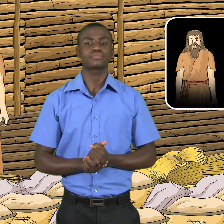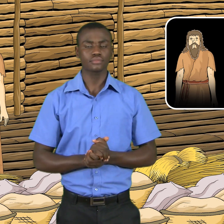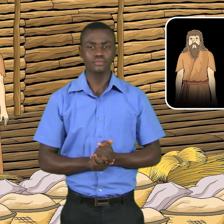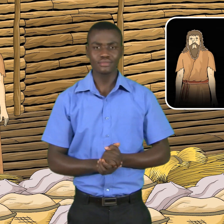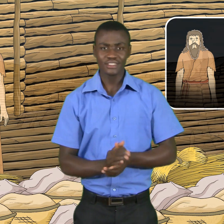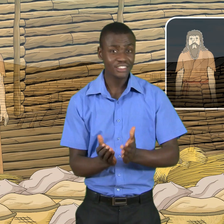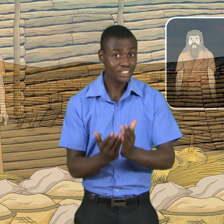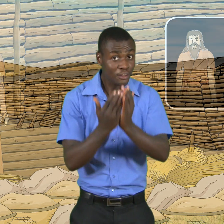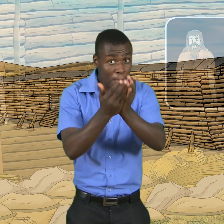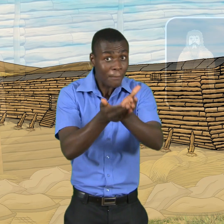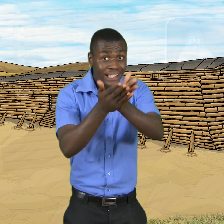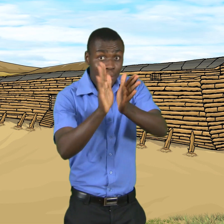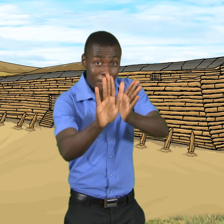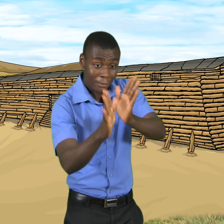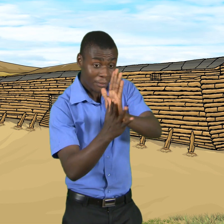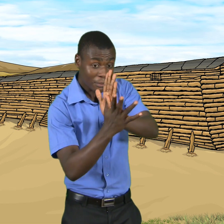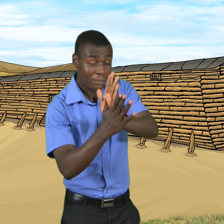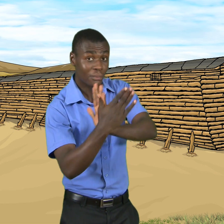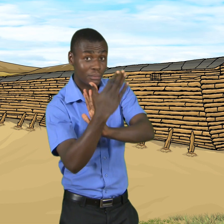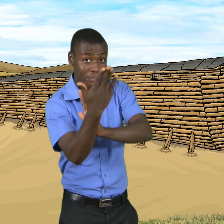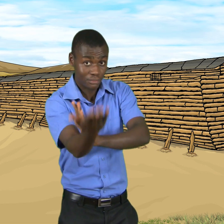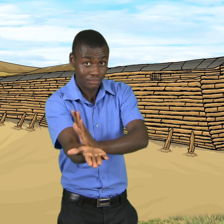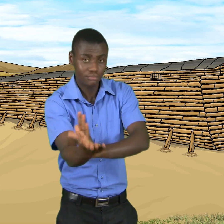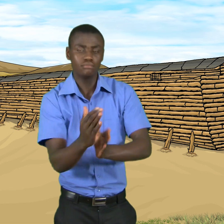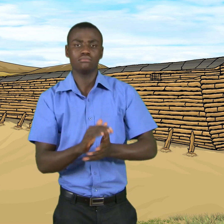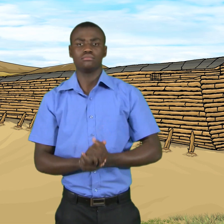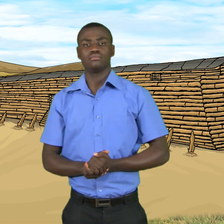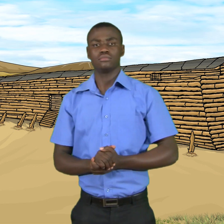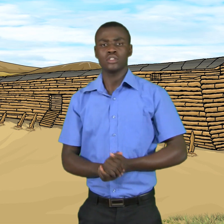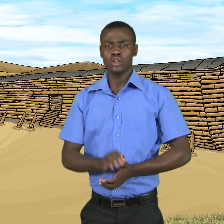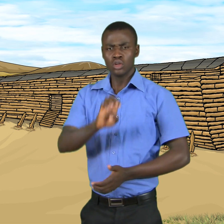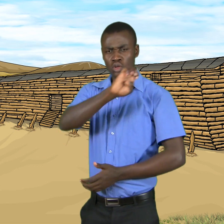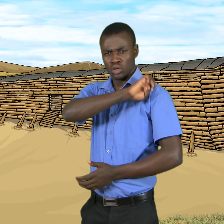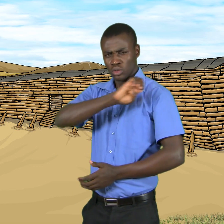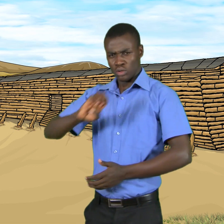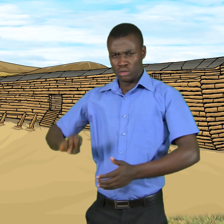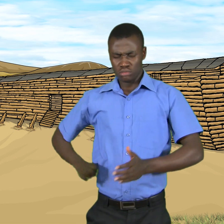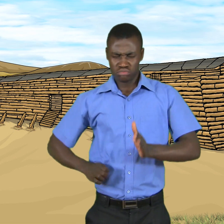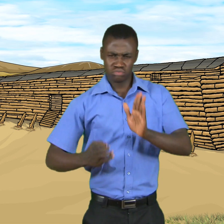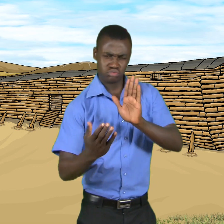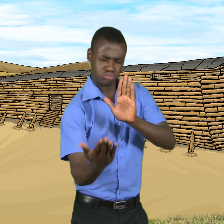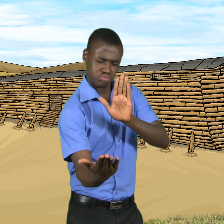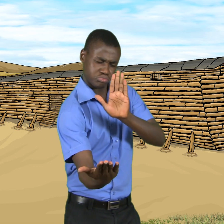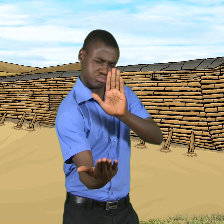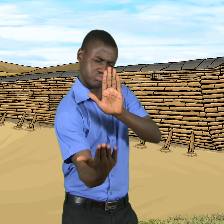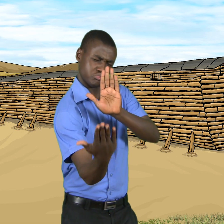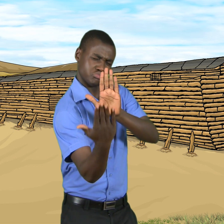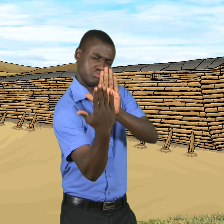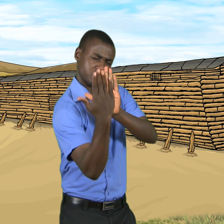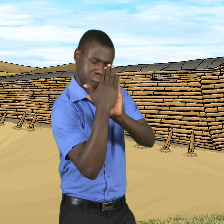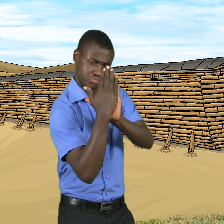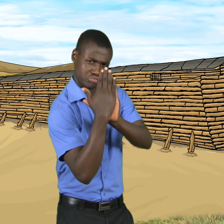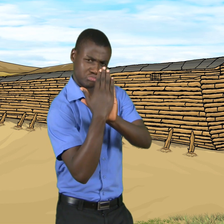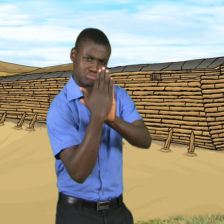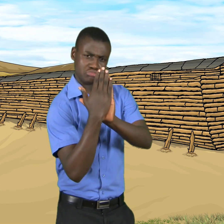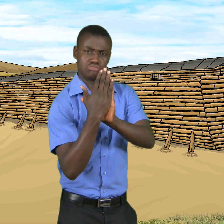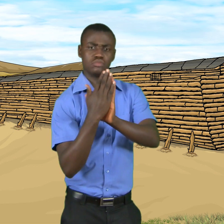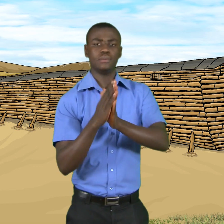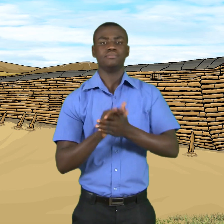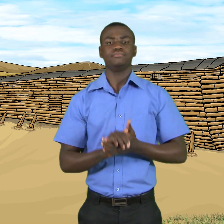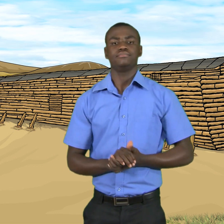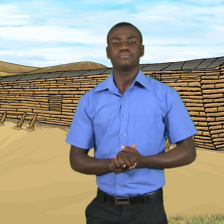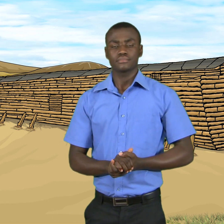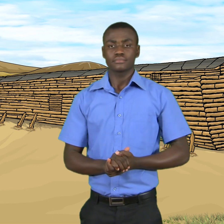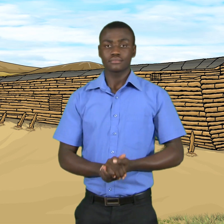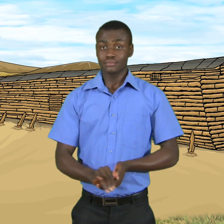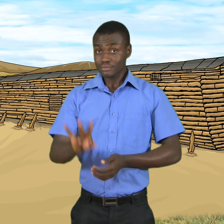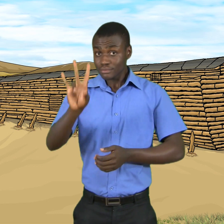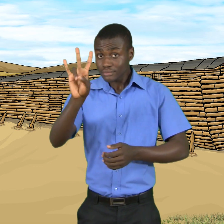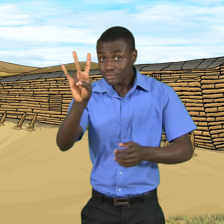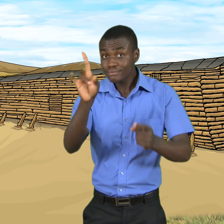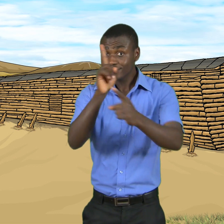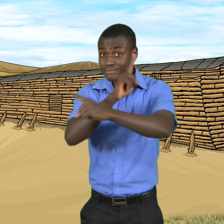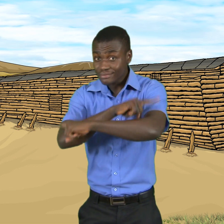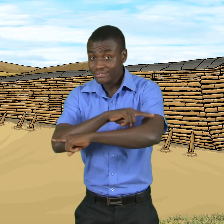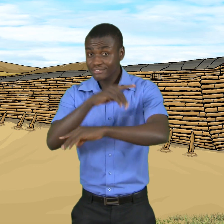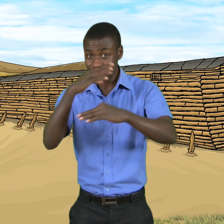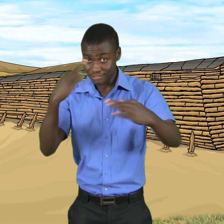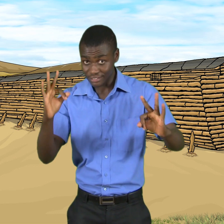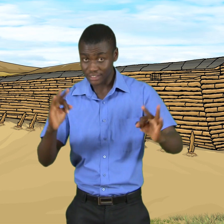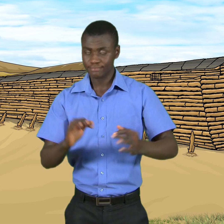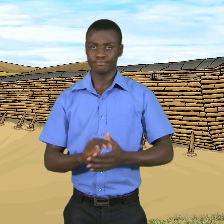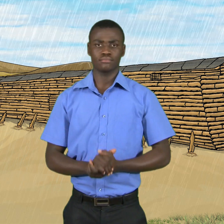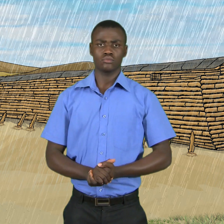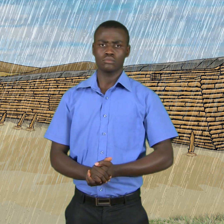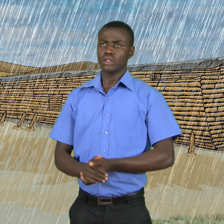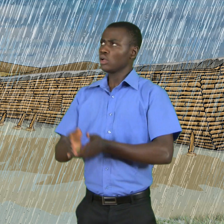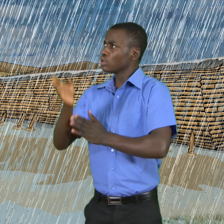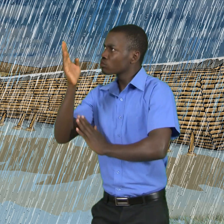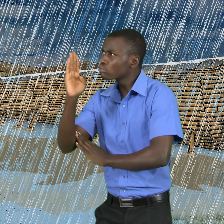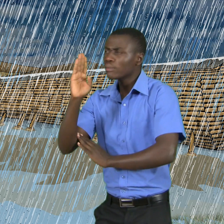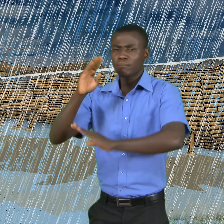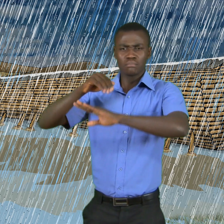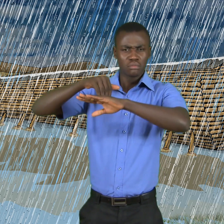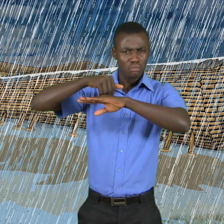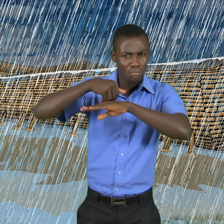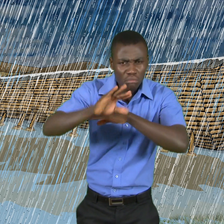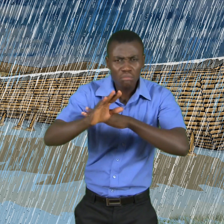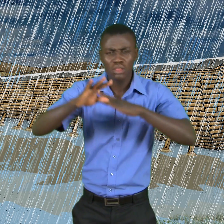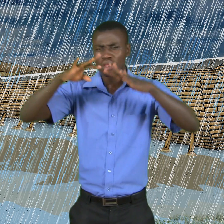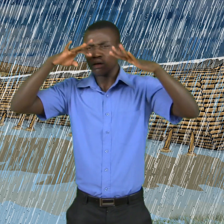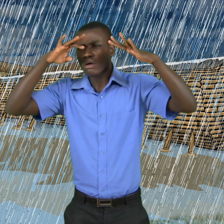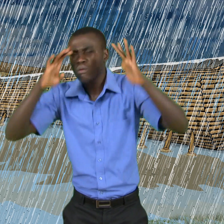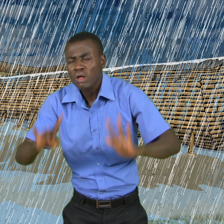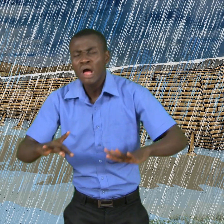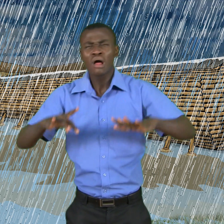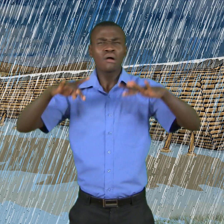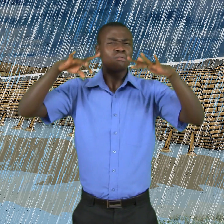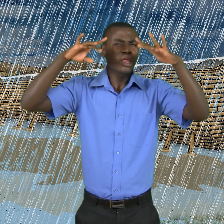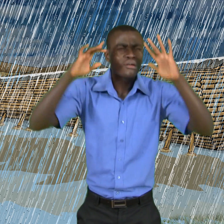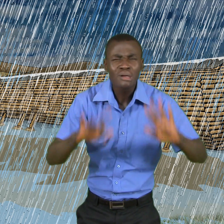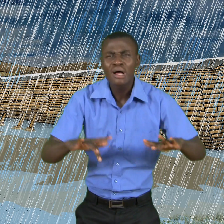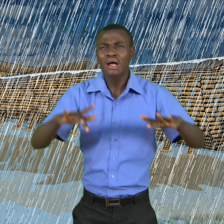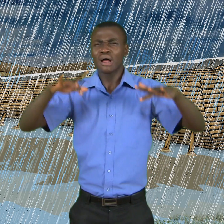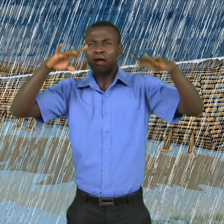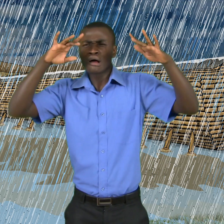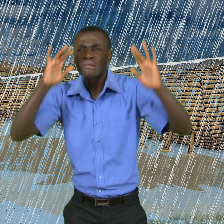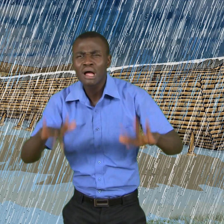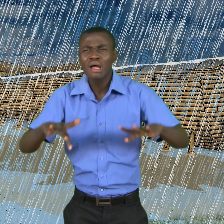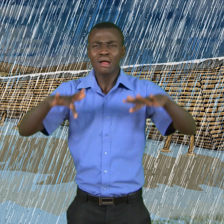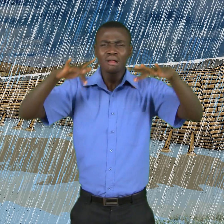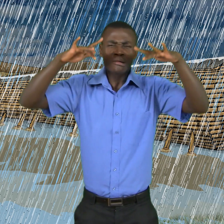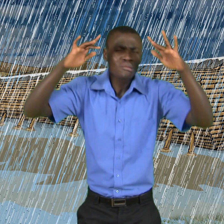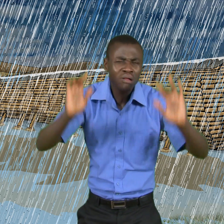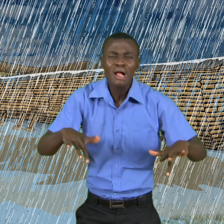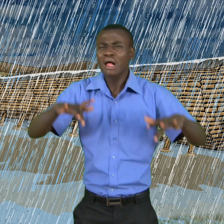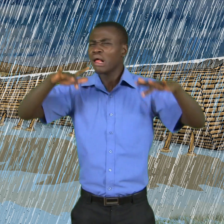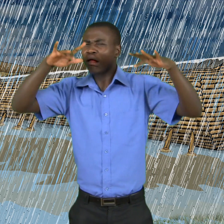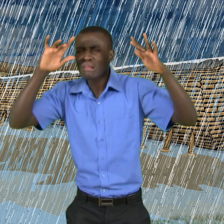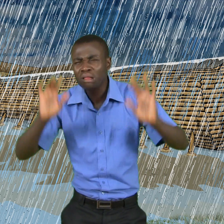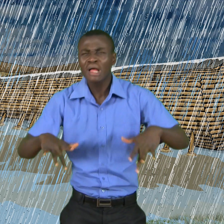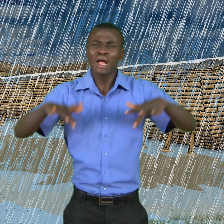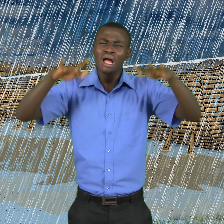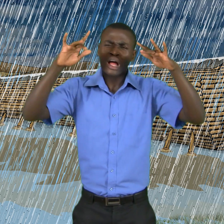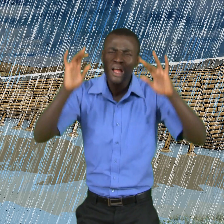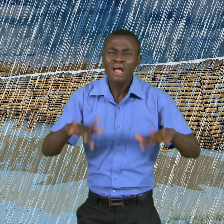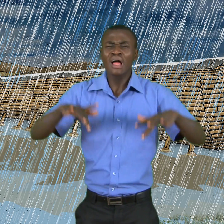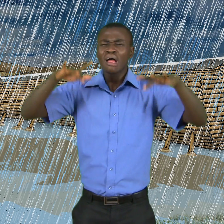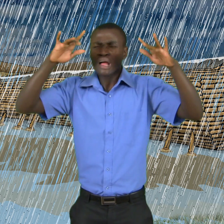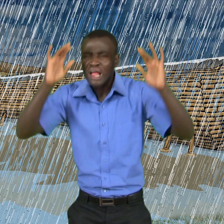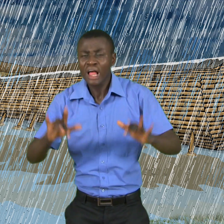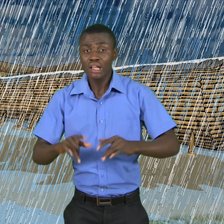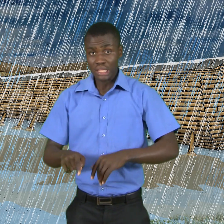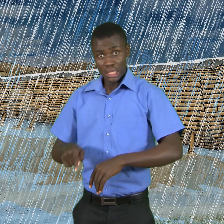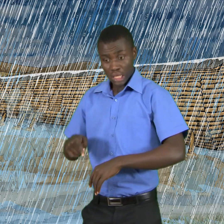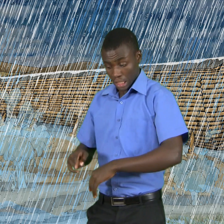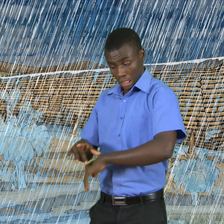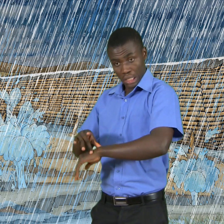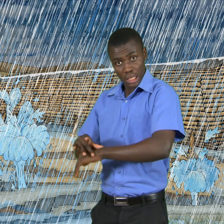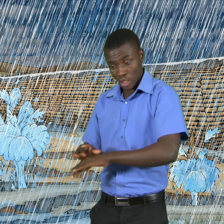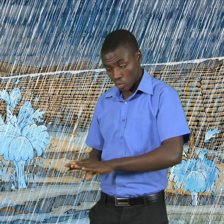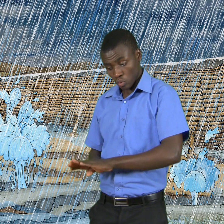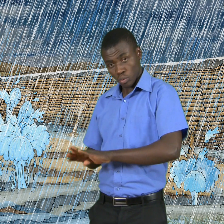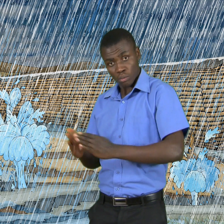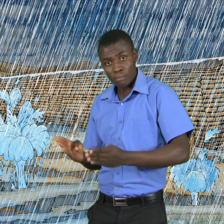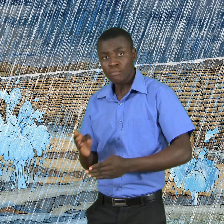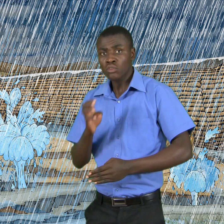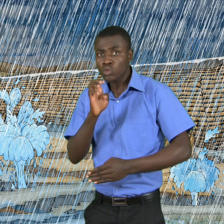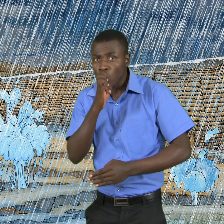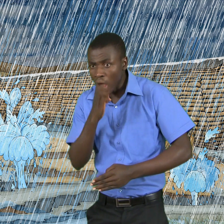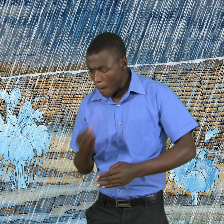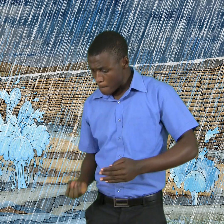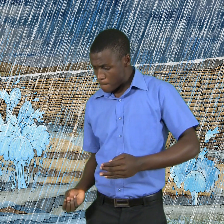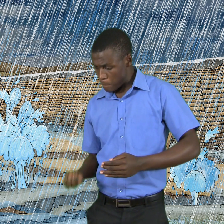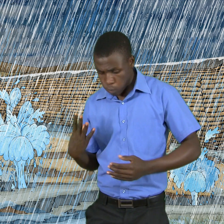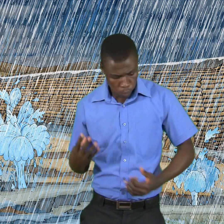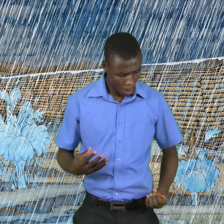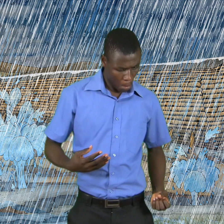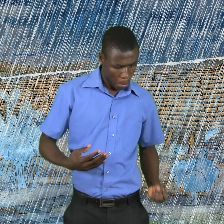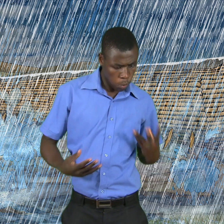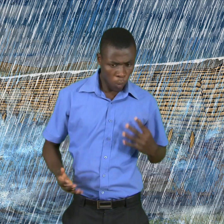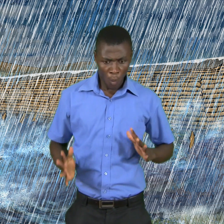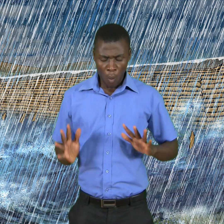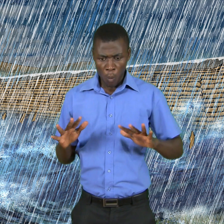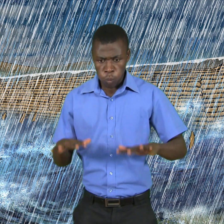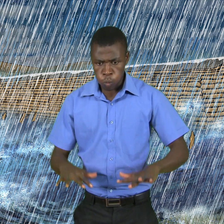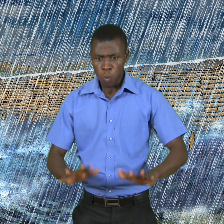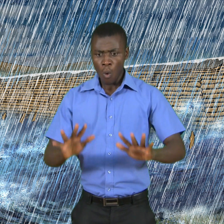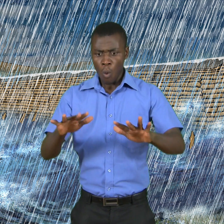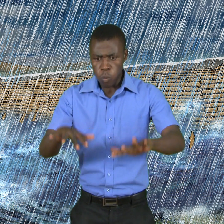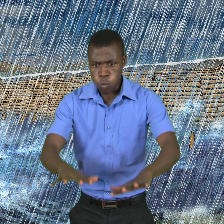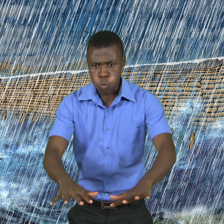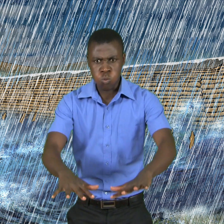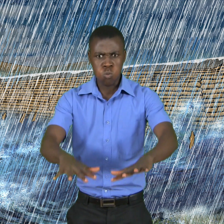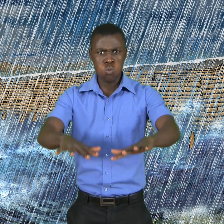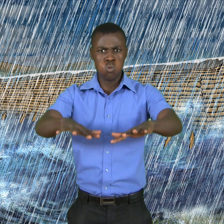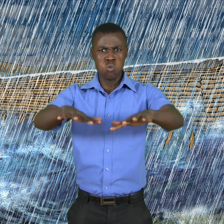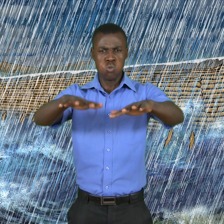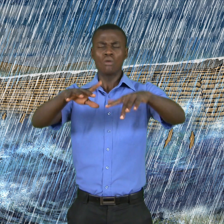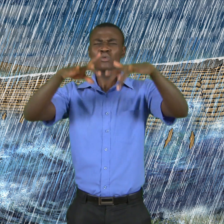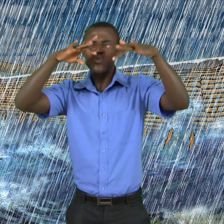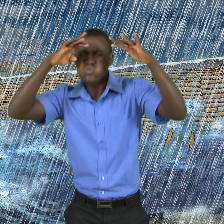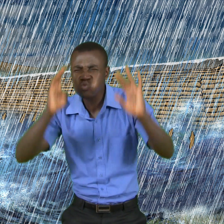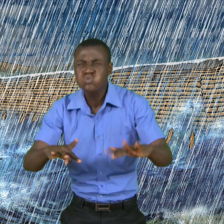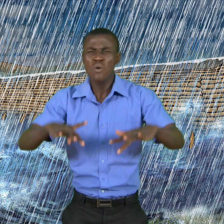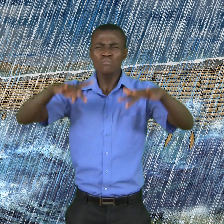On that very day Noah entered the ark, along with his sons Shem, Ham, and Japheth, and his wife, and the three wives of his sons— they and every kind of wild animal, livestock, crawling creature, bird, and winged creature. They came to Noah to enter the ark, two by two of every creature with the breath of life.